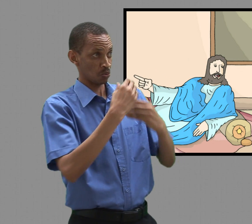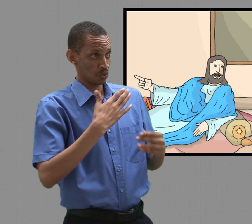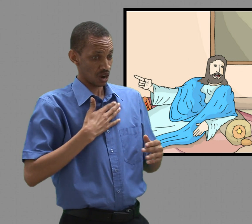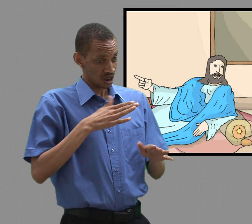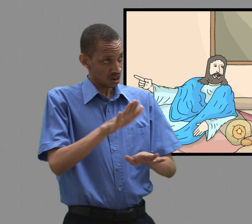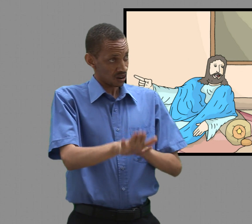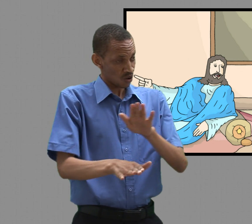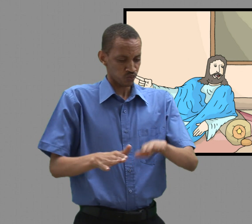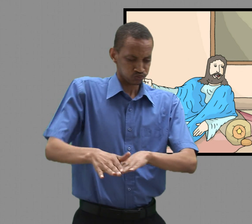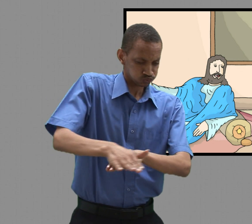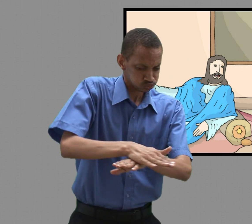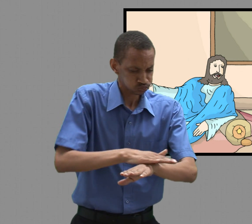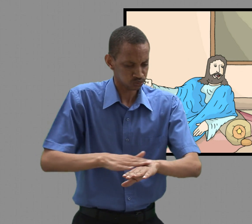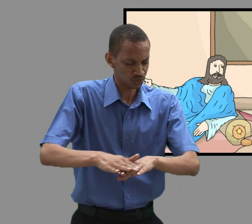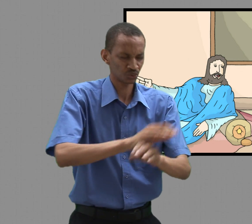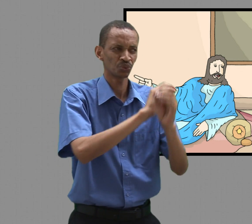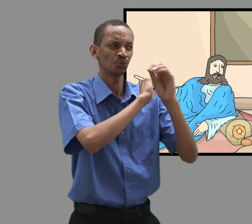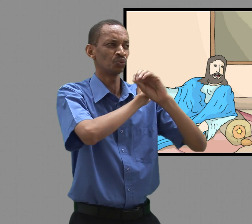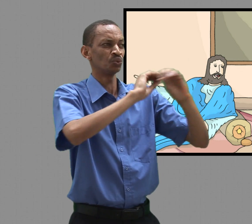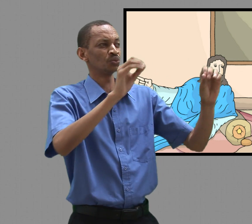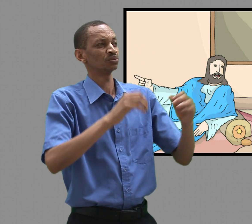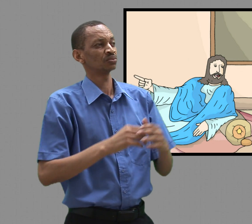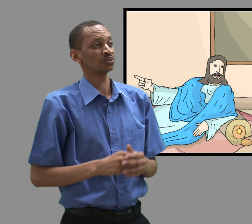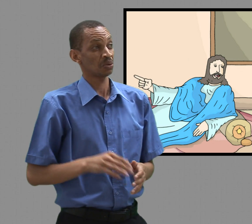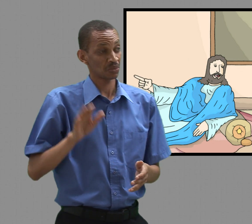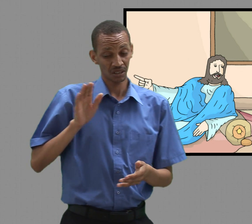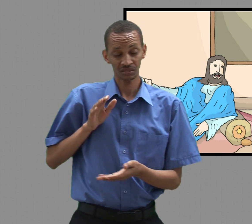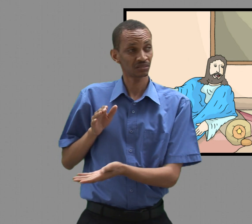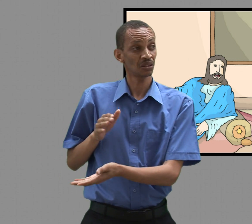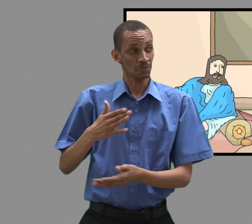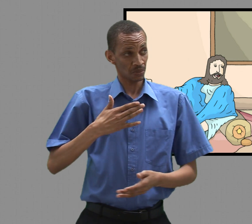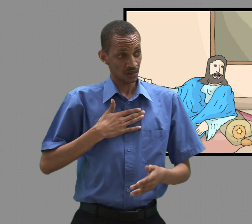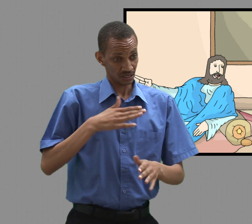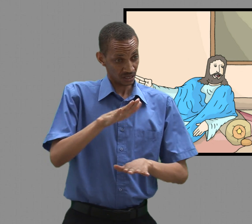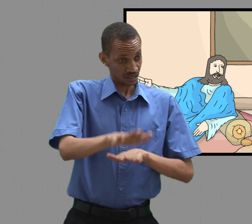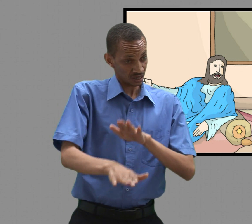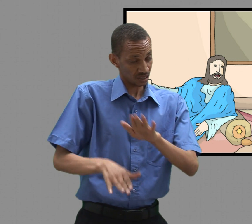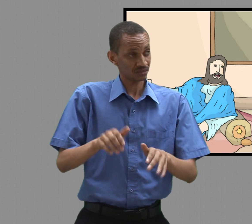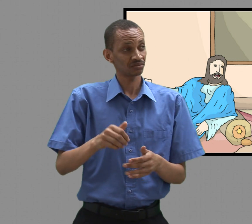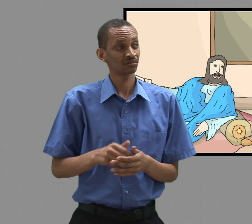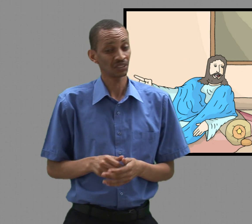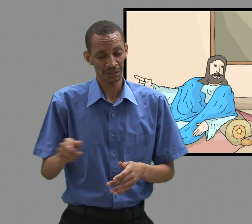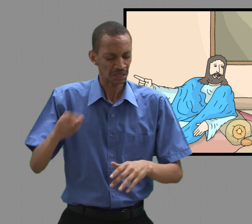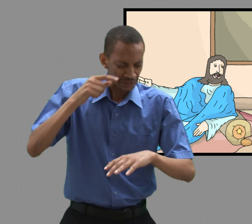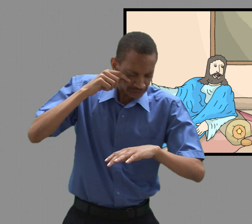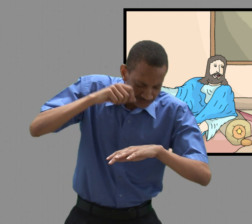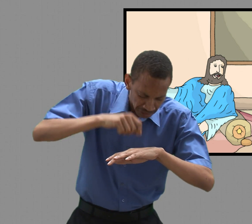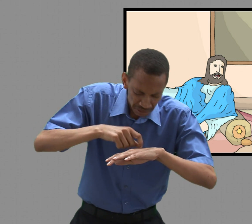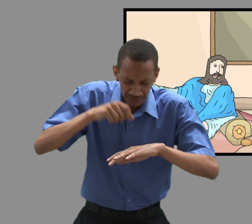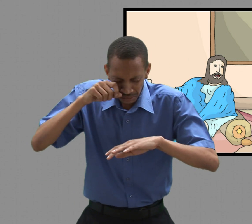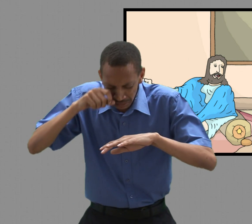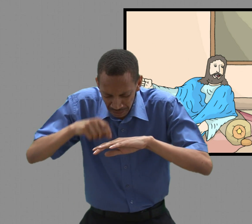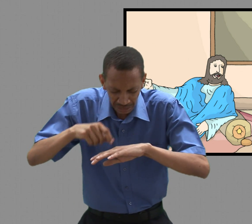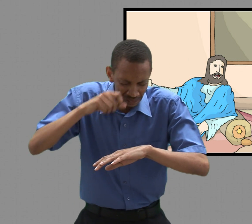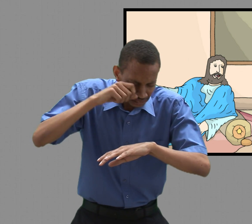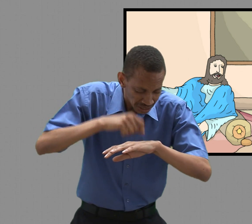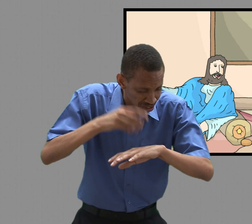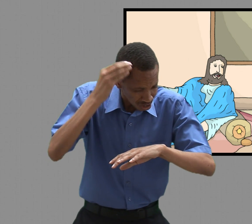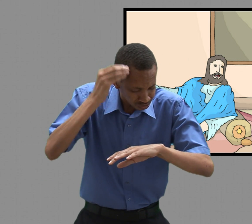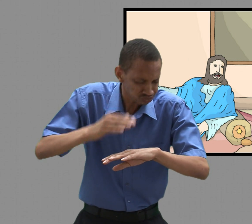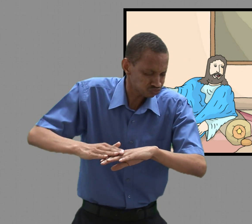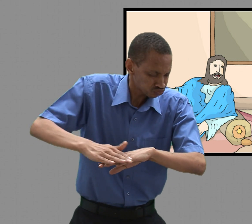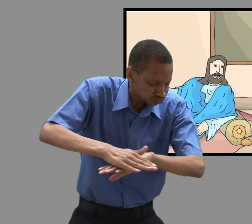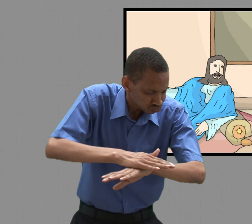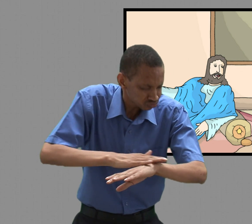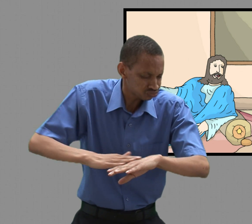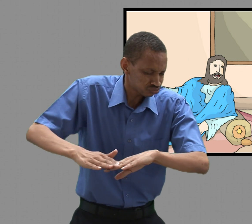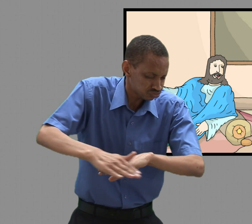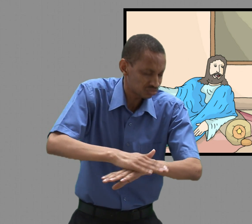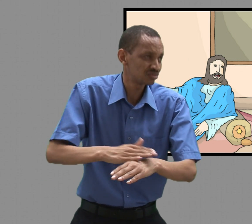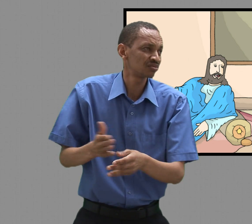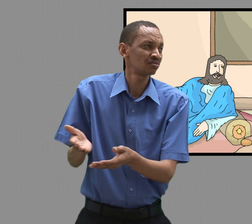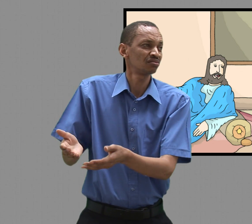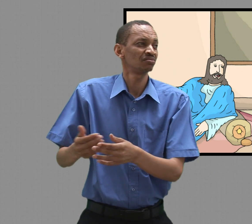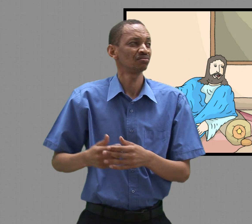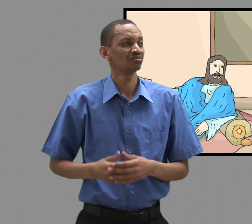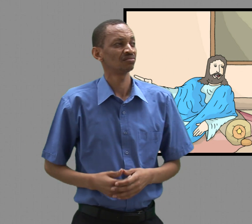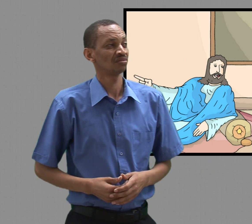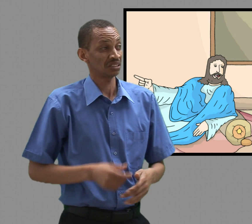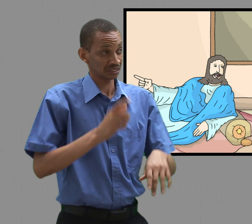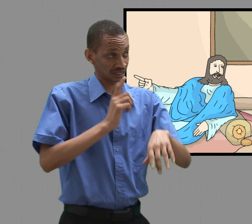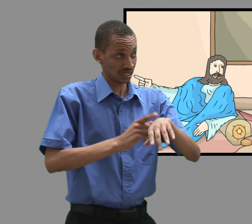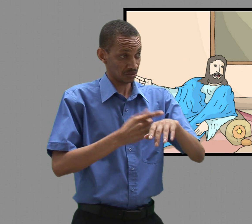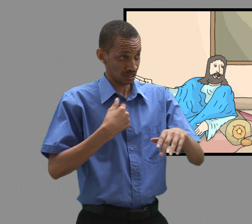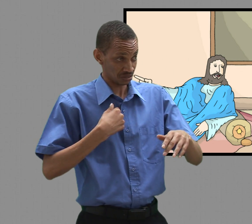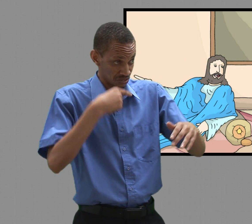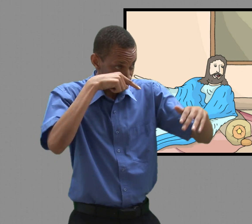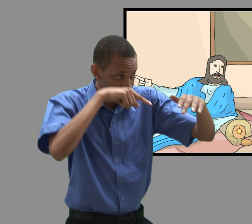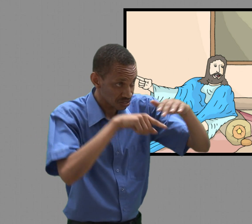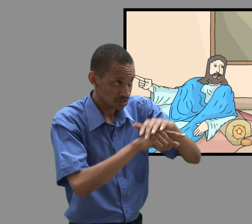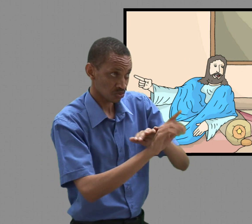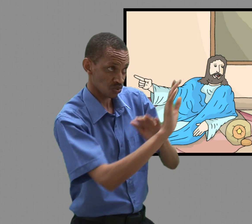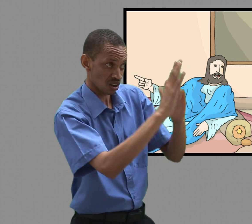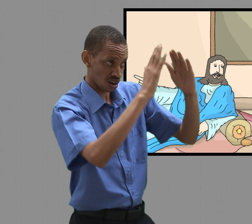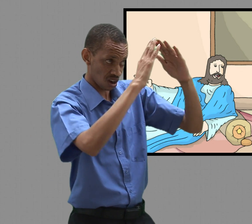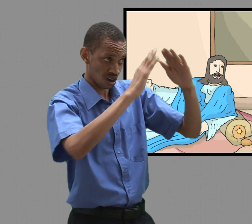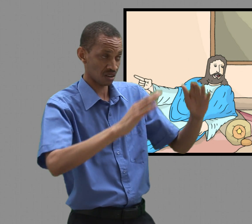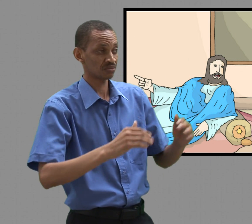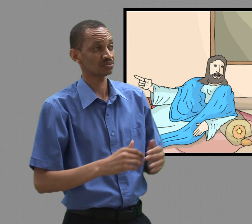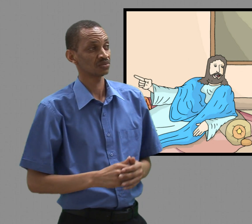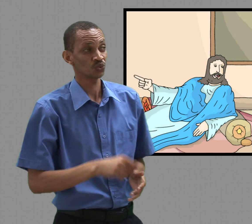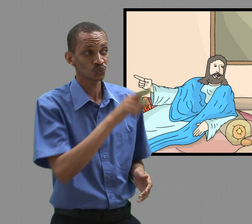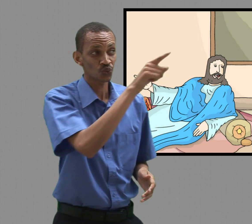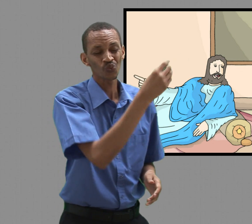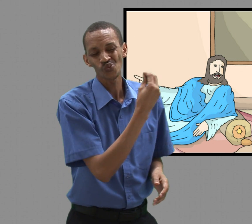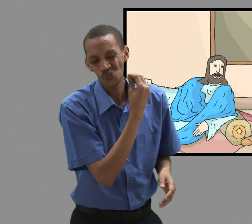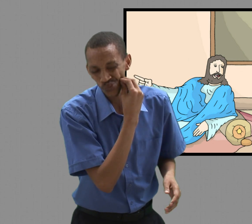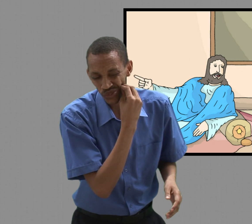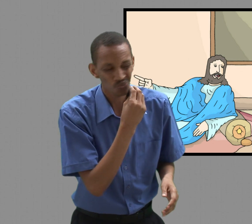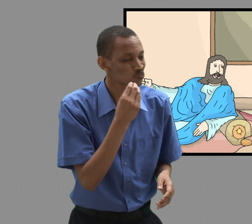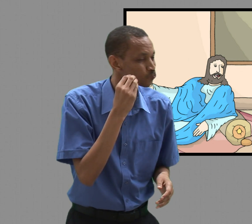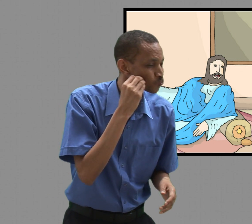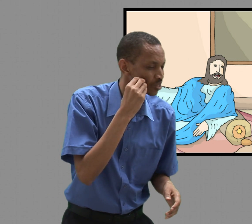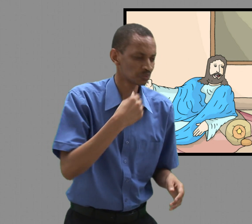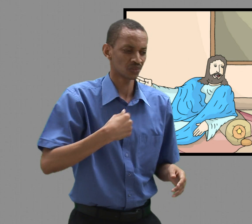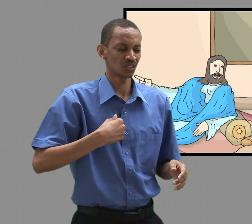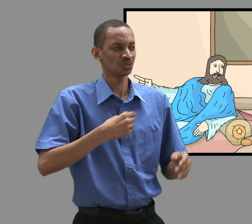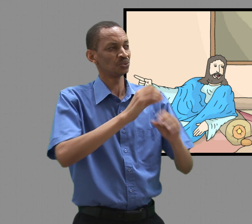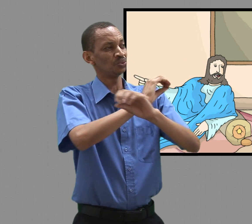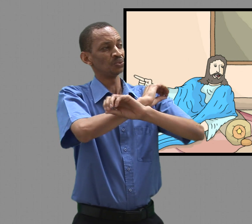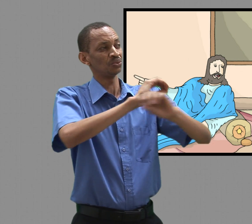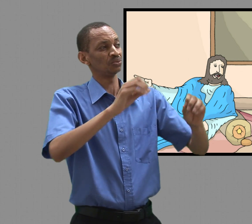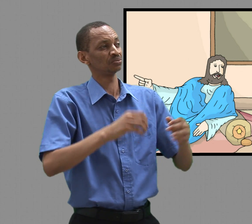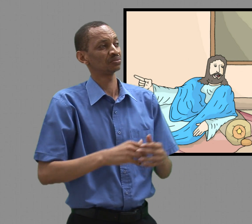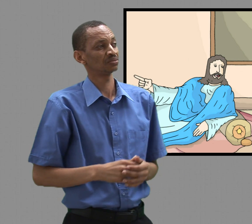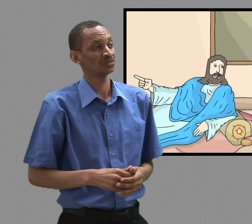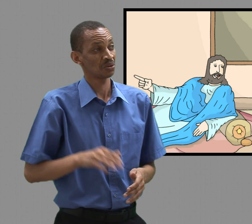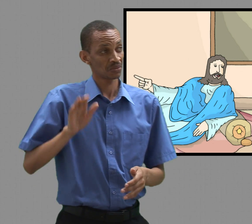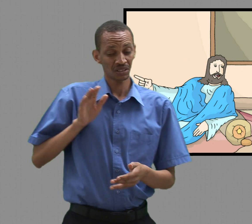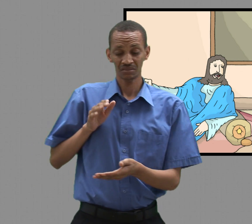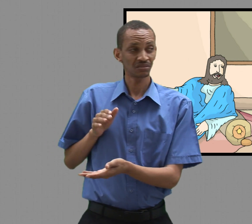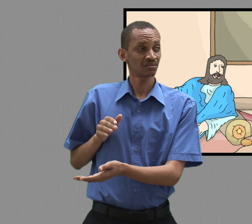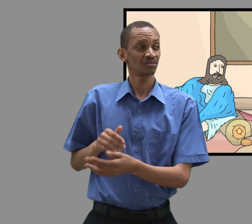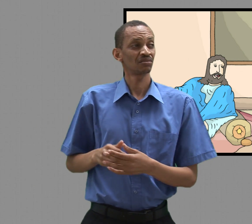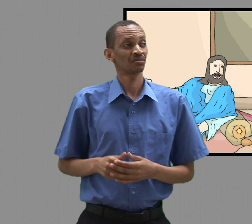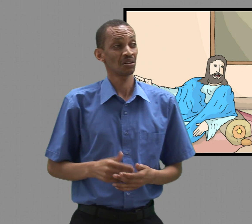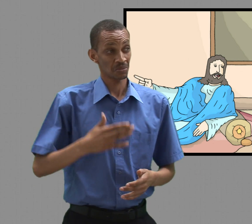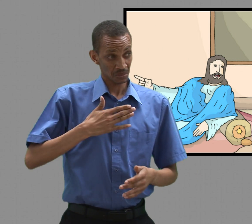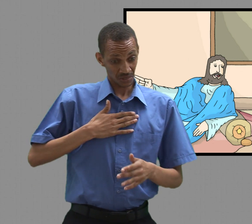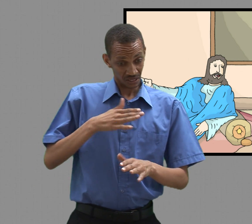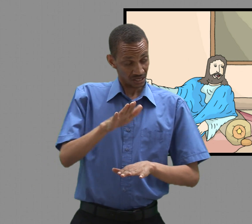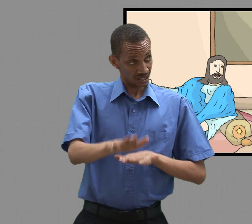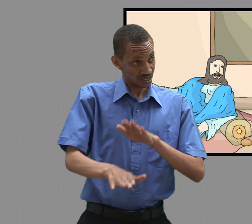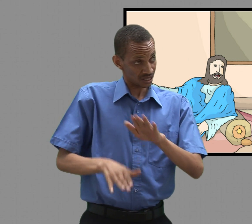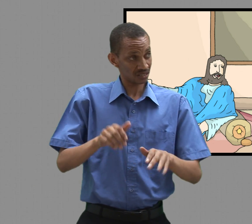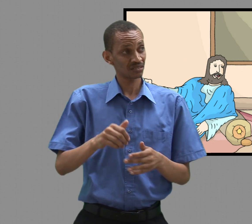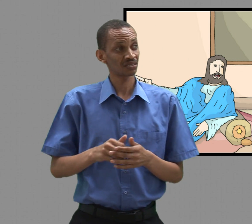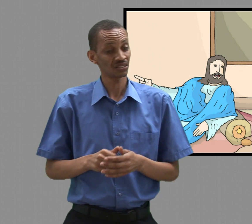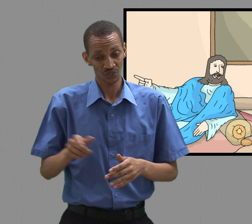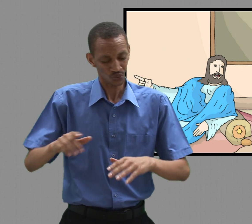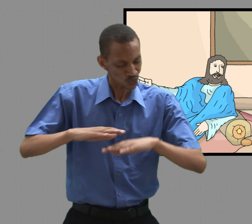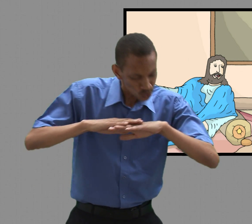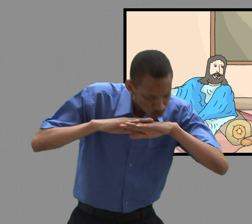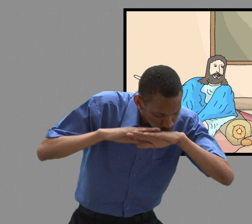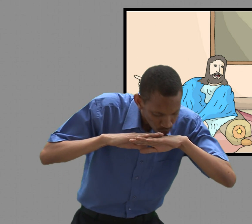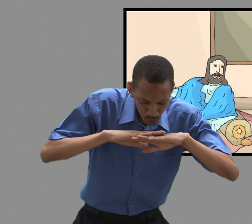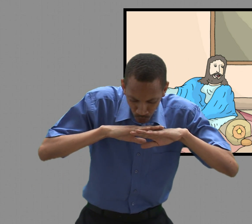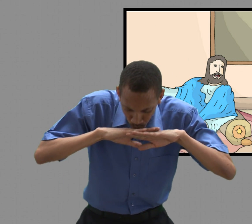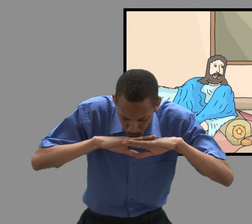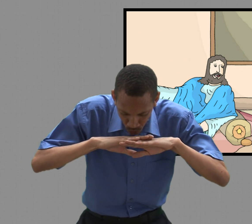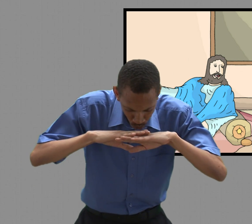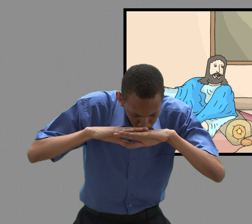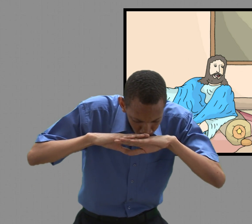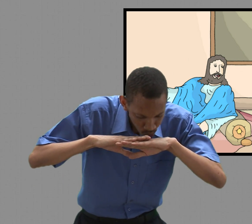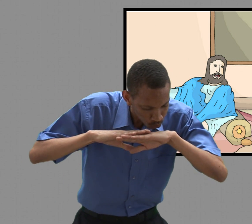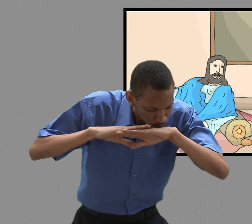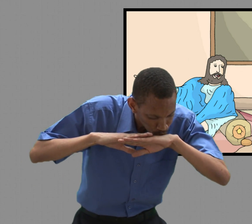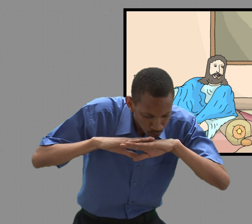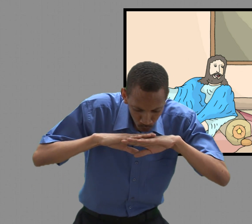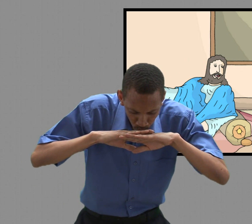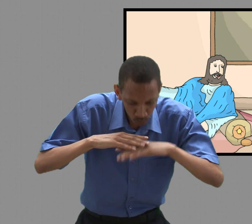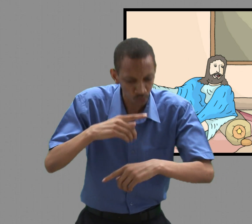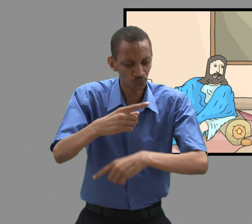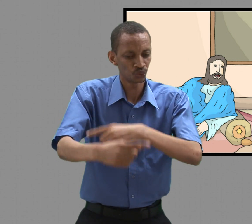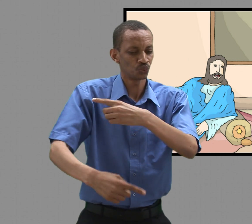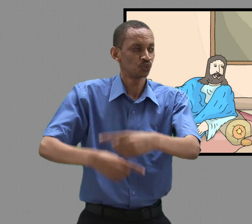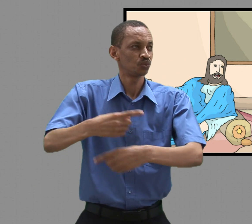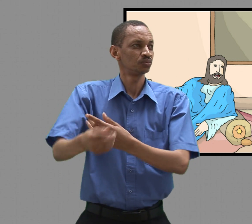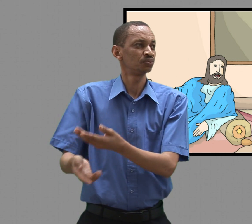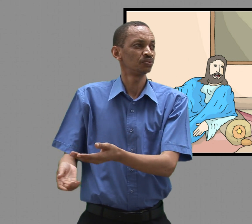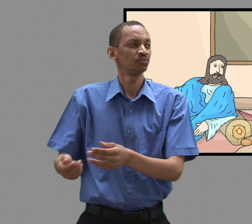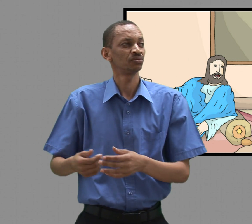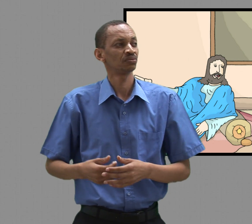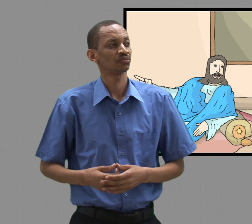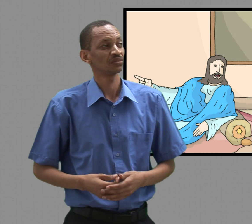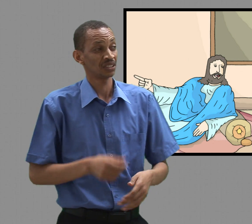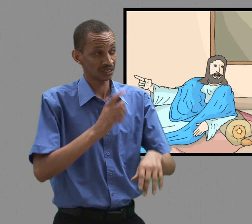When I entered your house, you did not give Me water for My feet, but she wet My feet with her tears and wiped them with her hair.